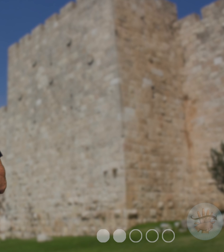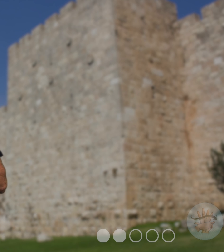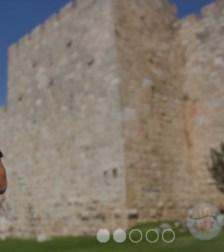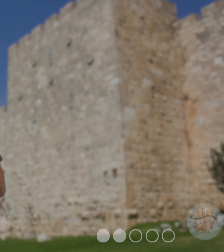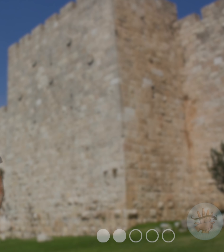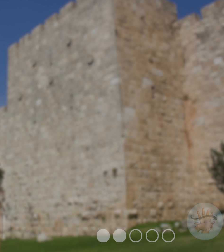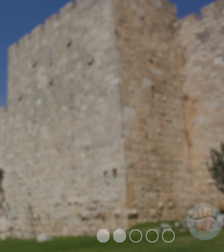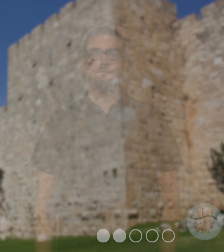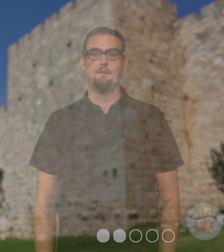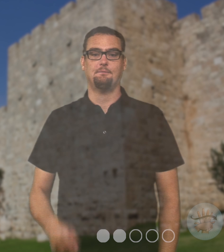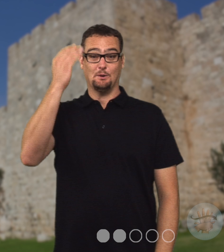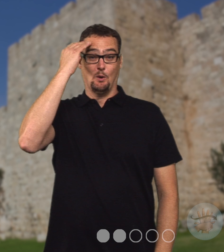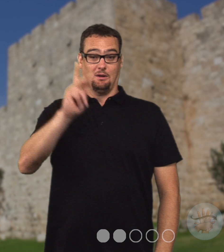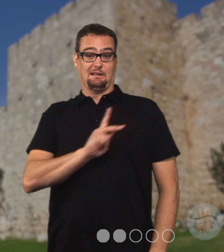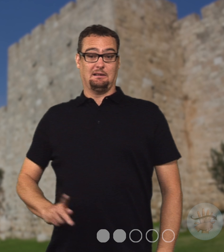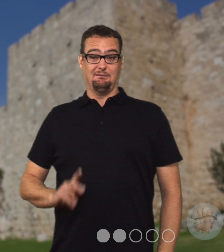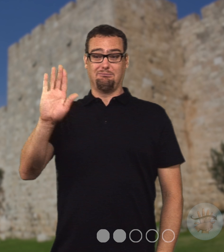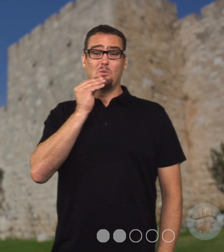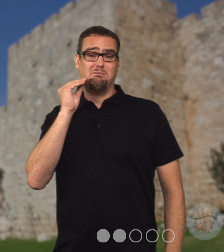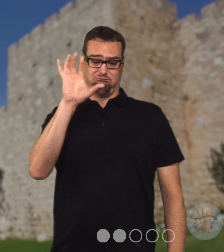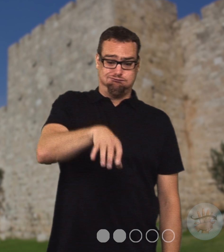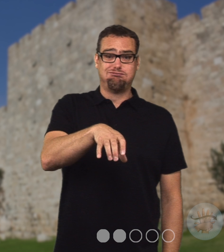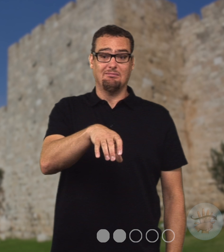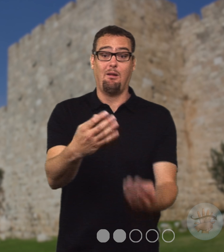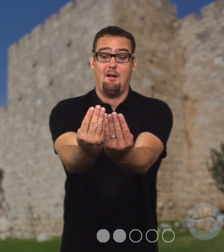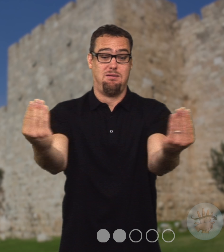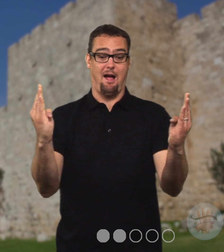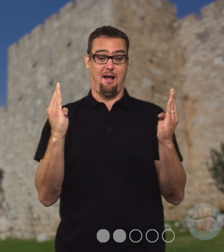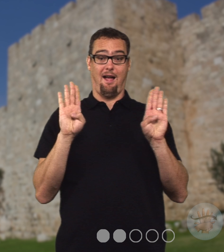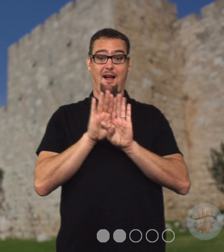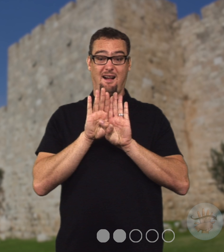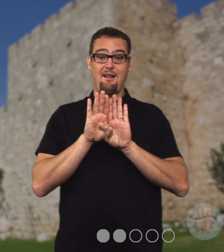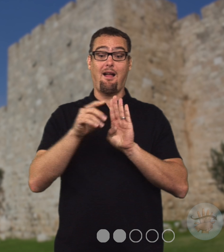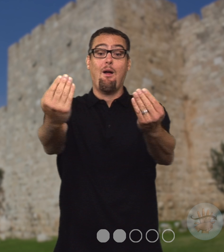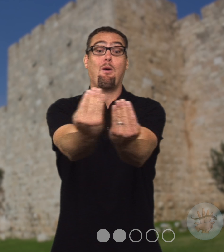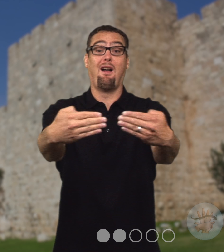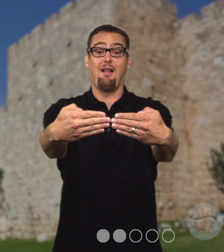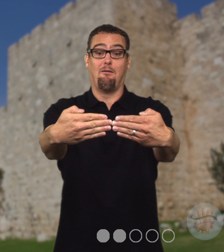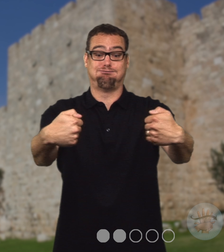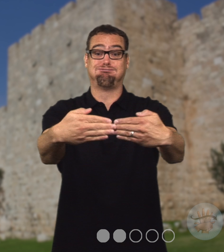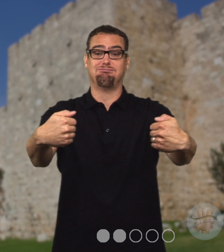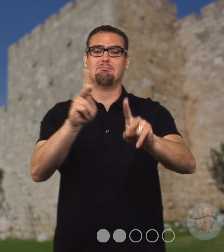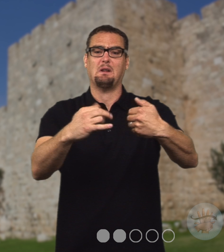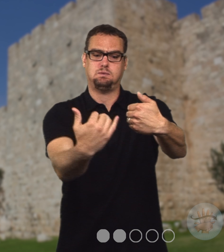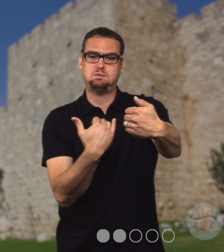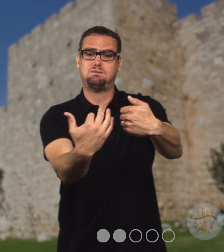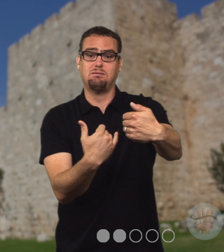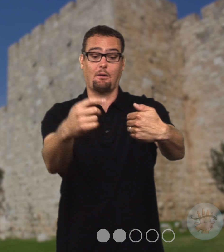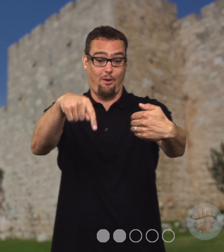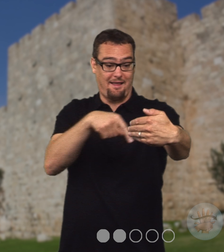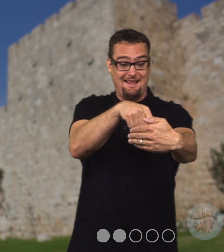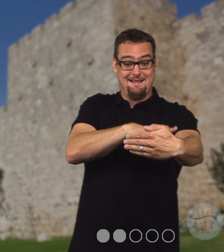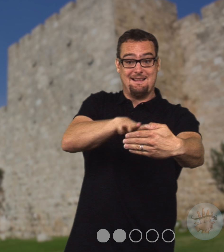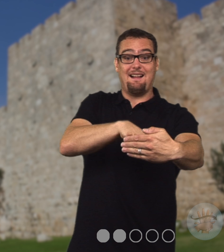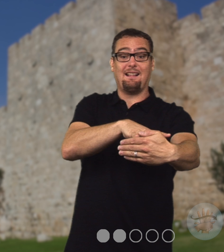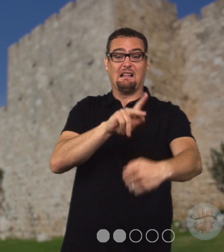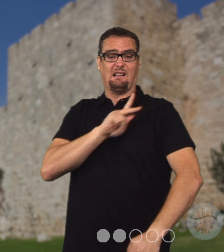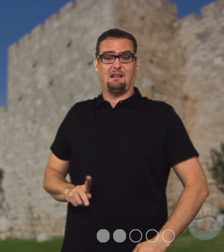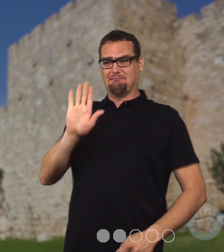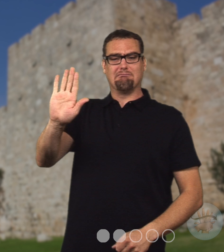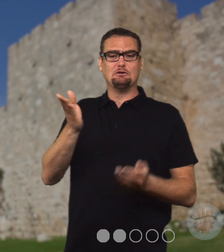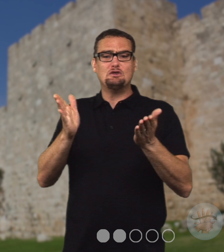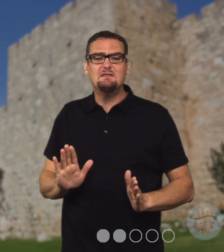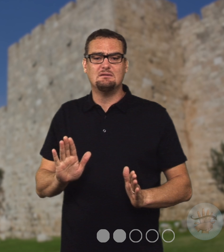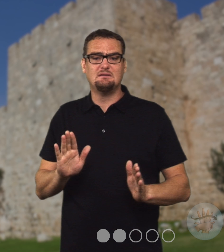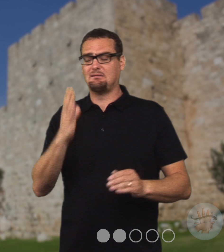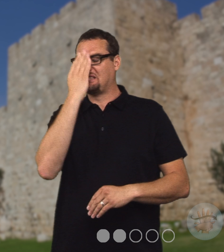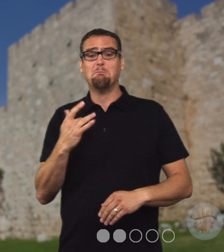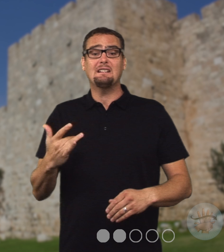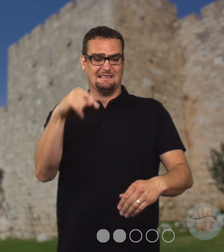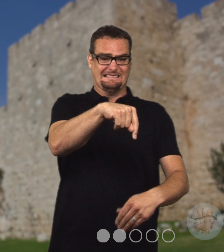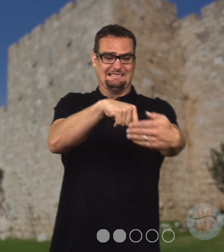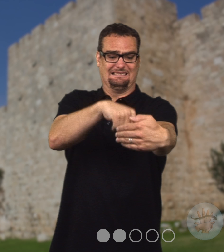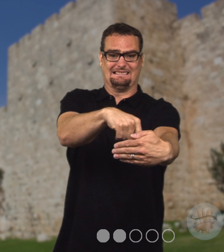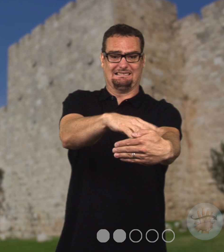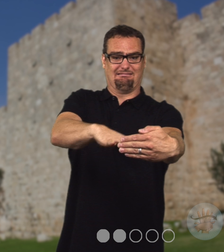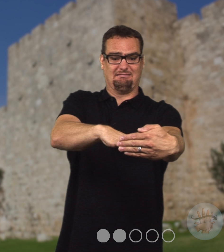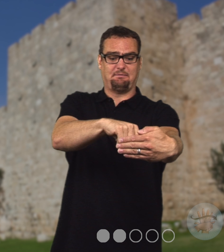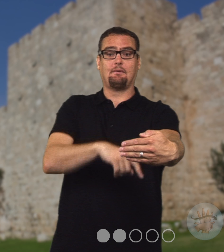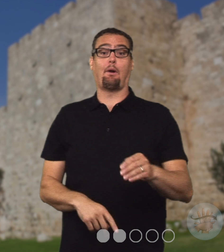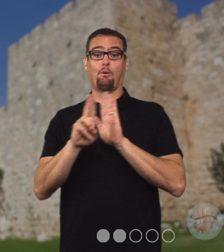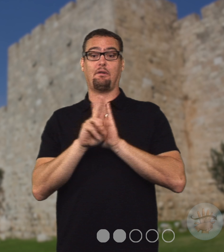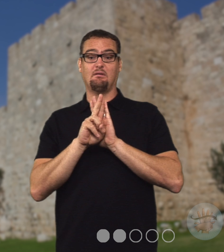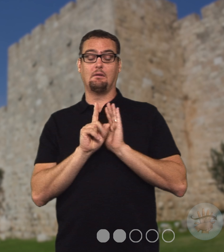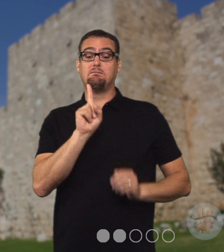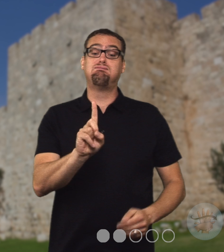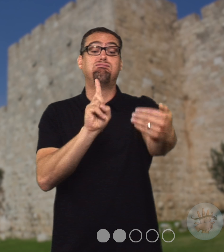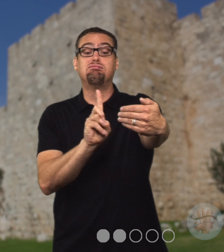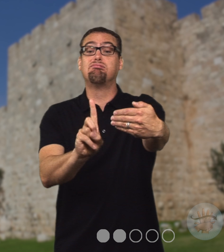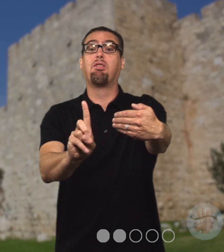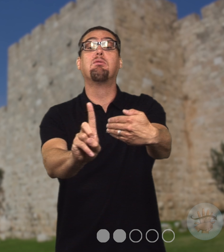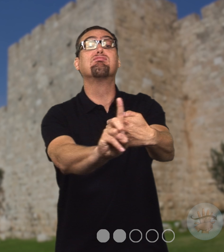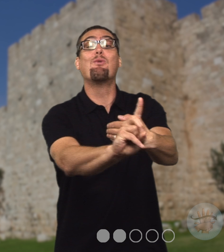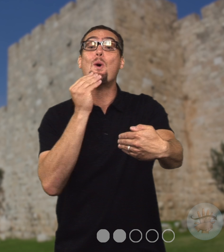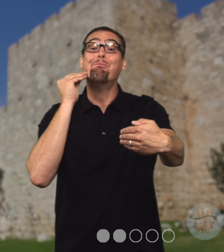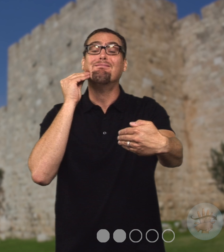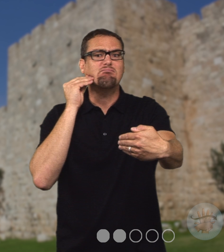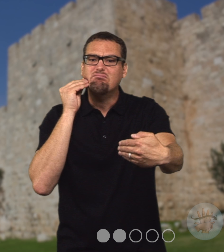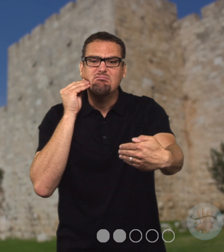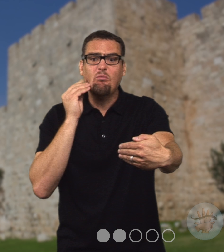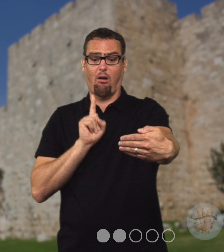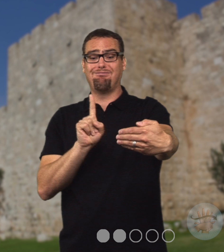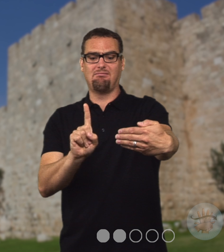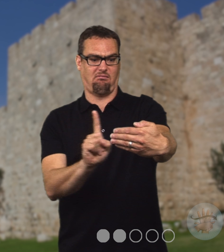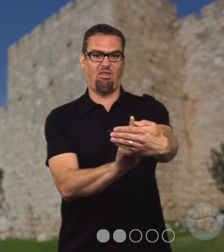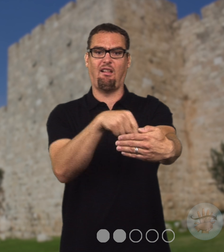But Uriah slept at the door of the palace with all his master’s servants;